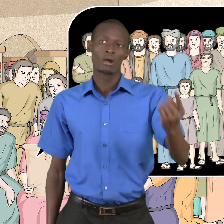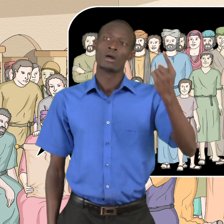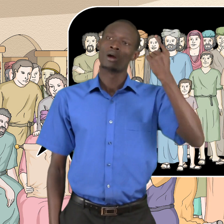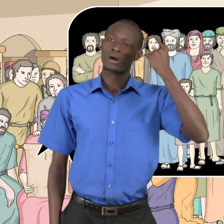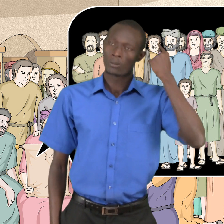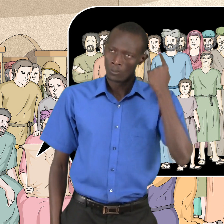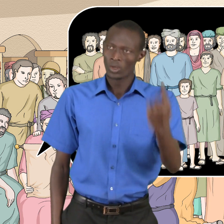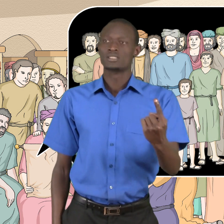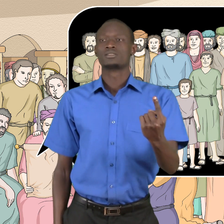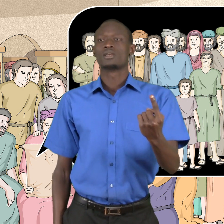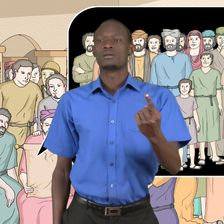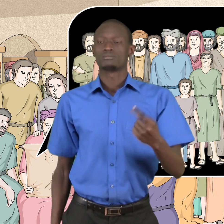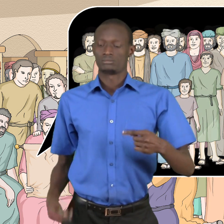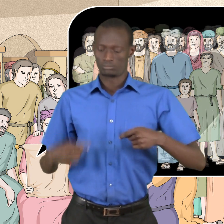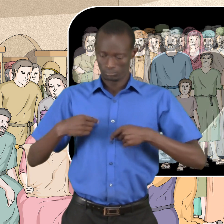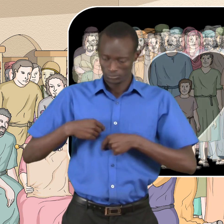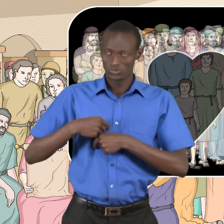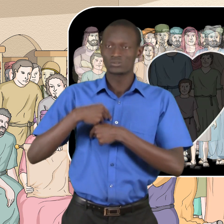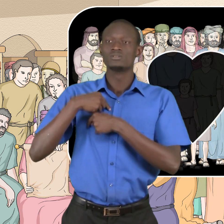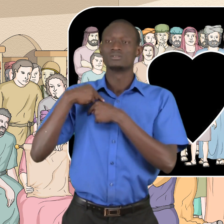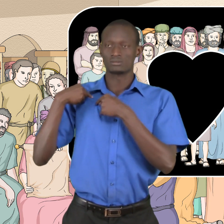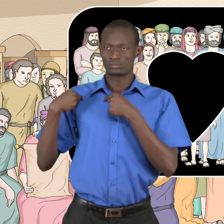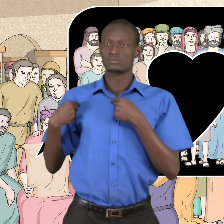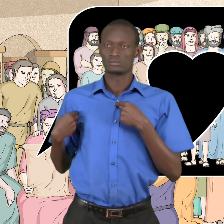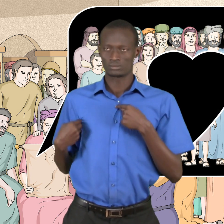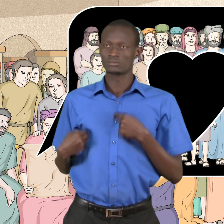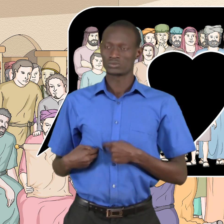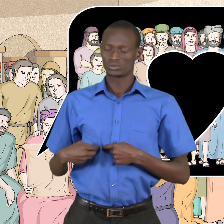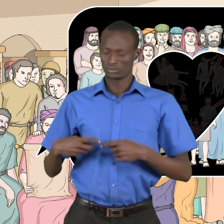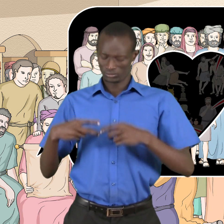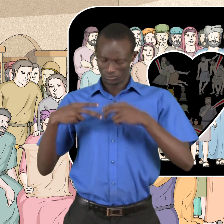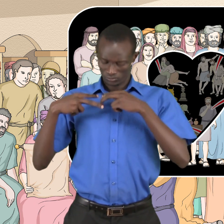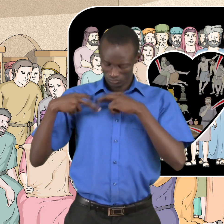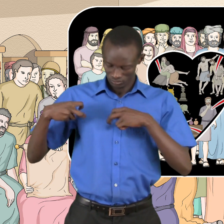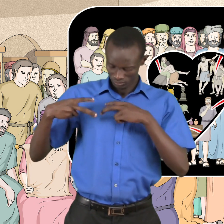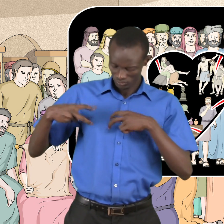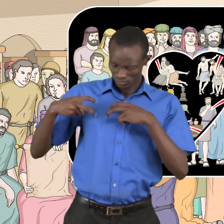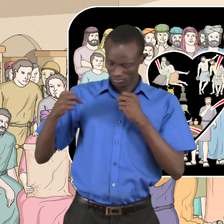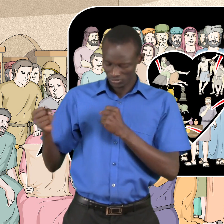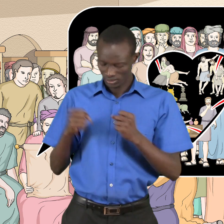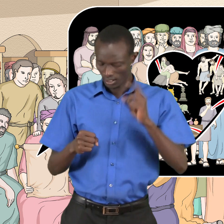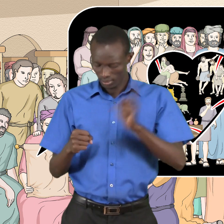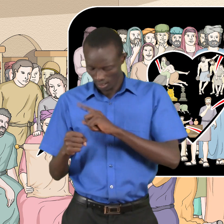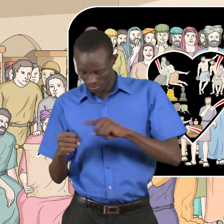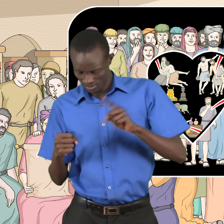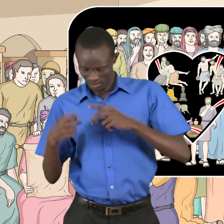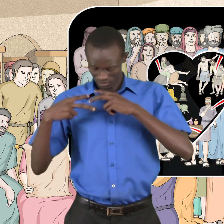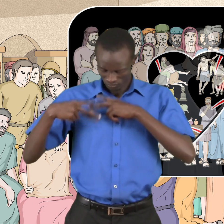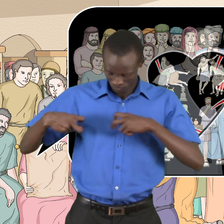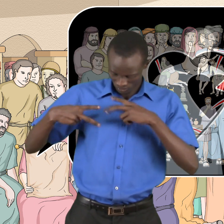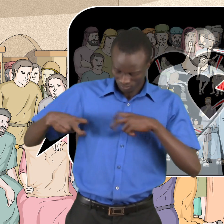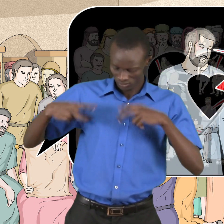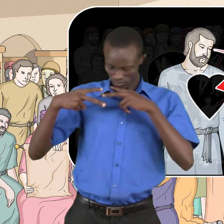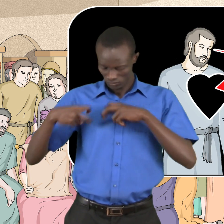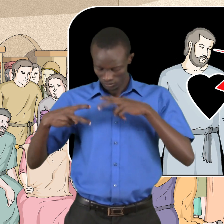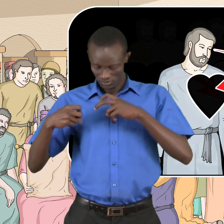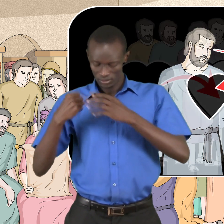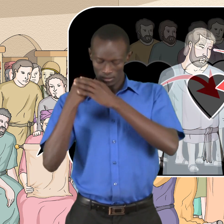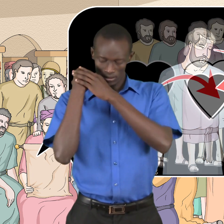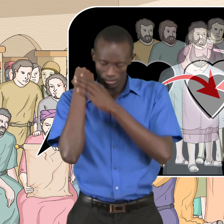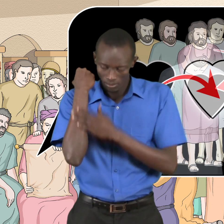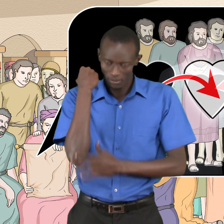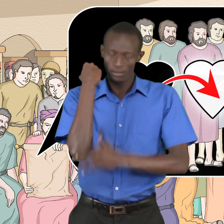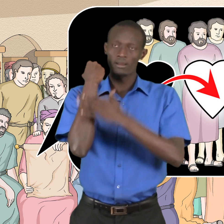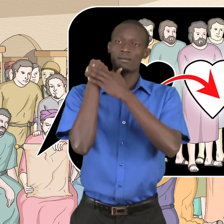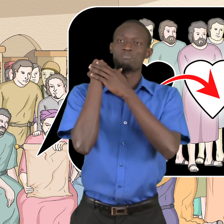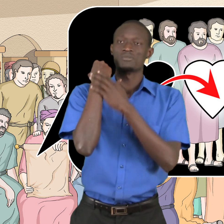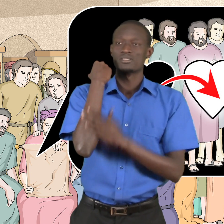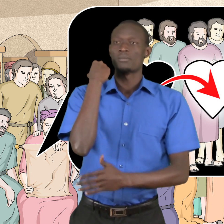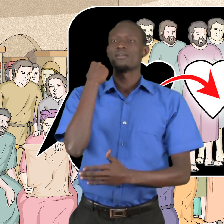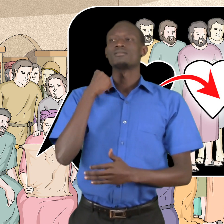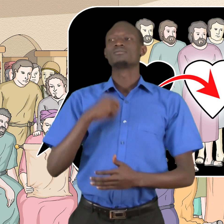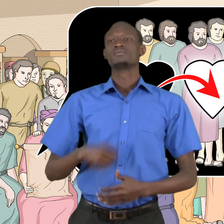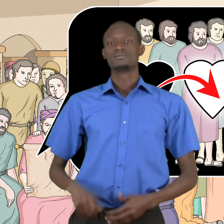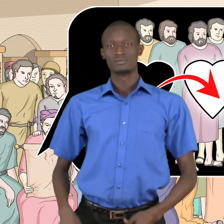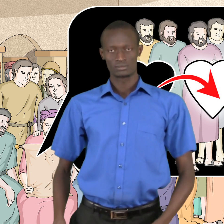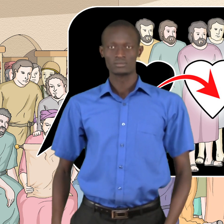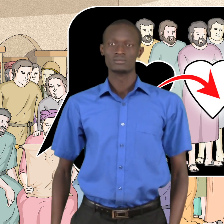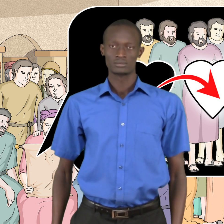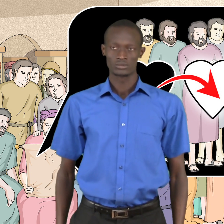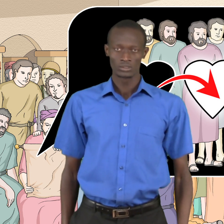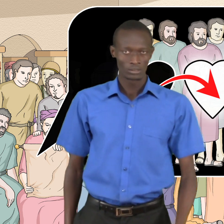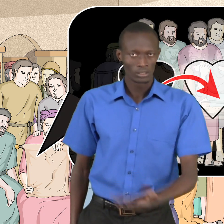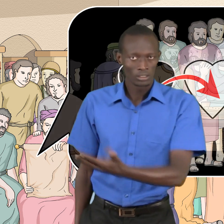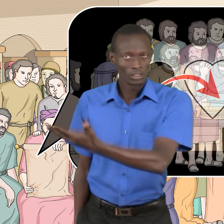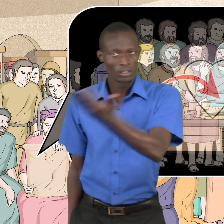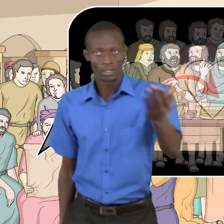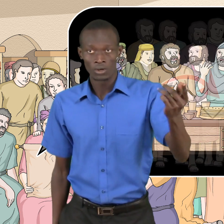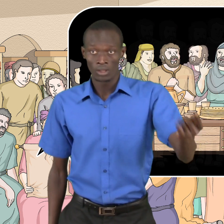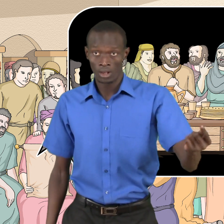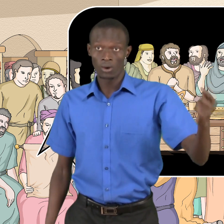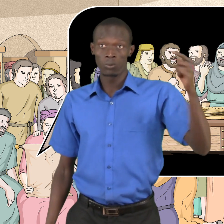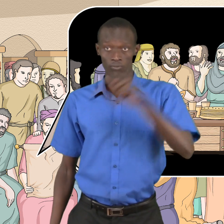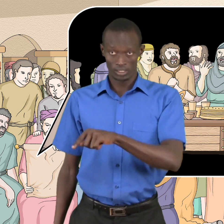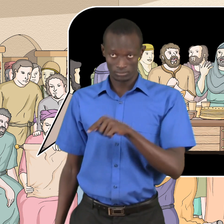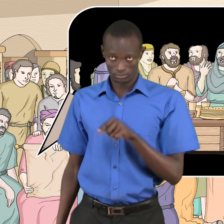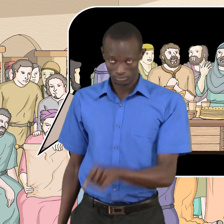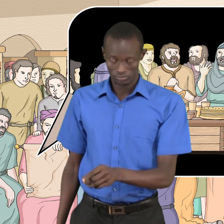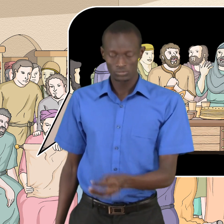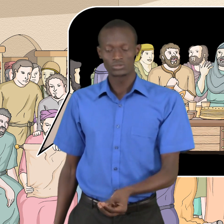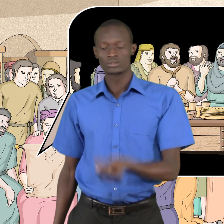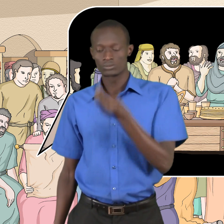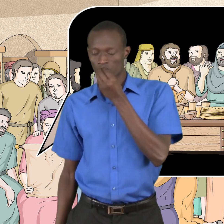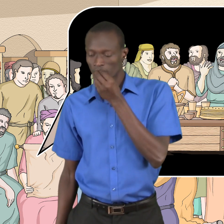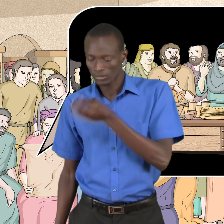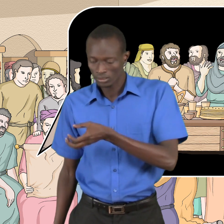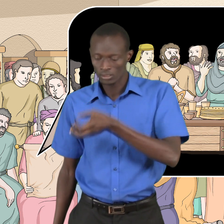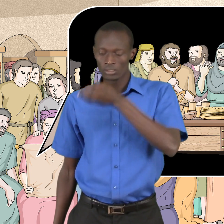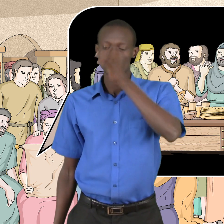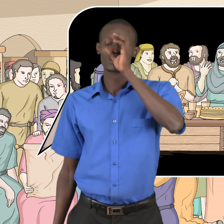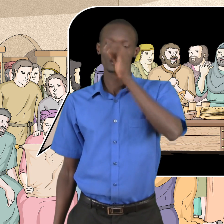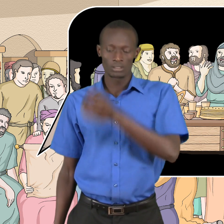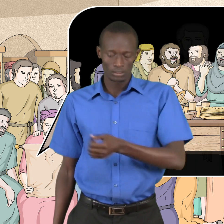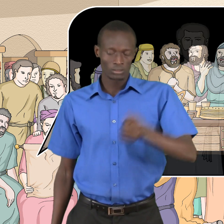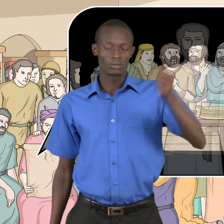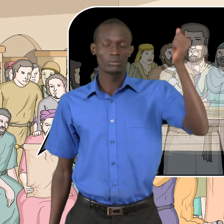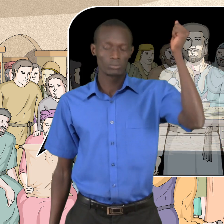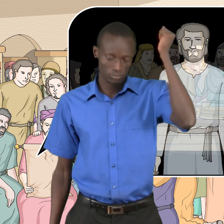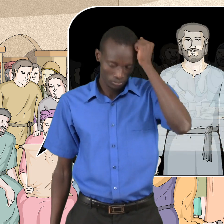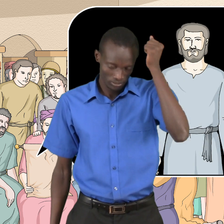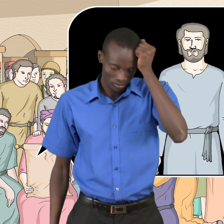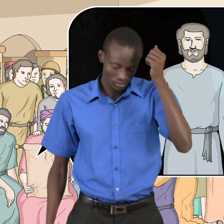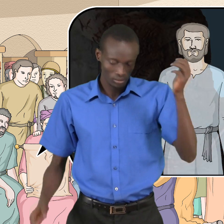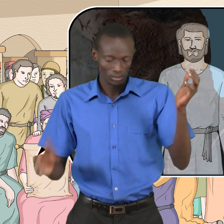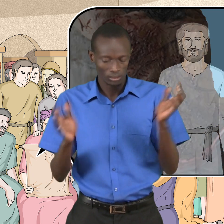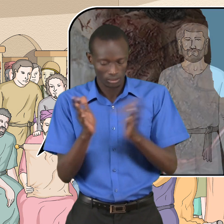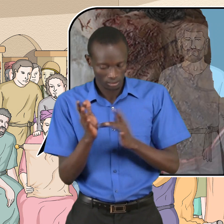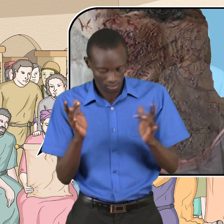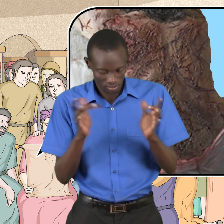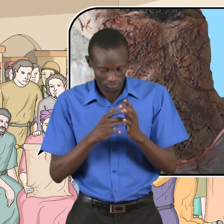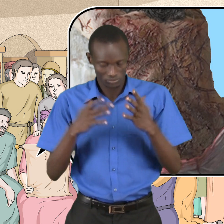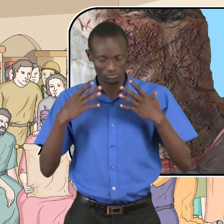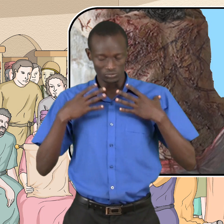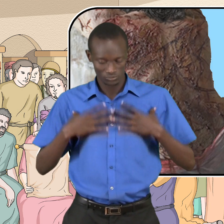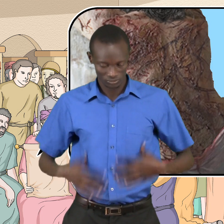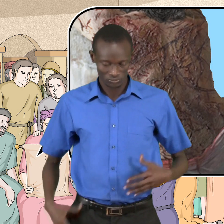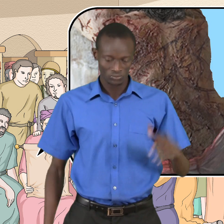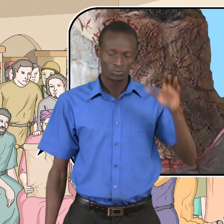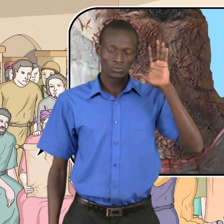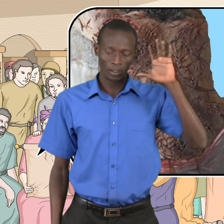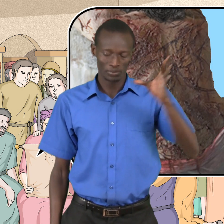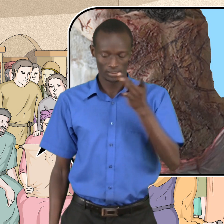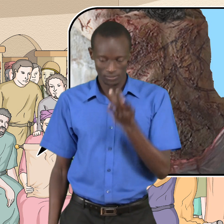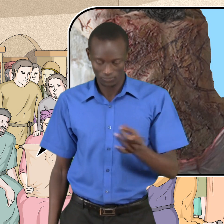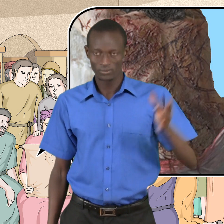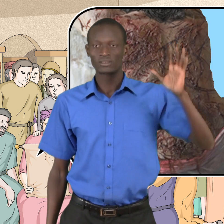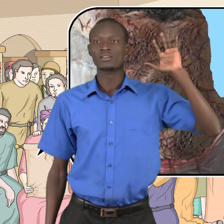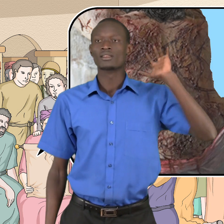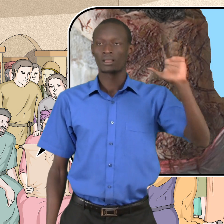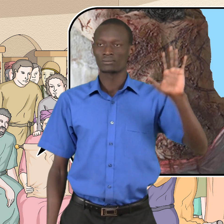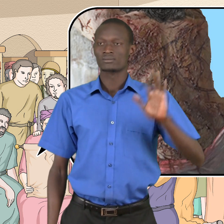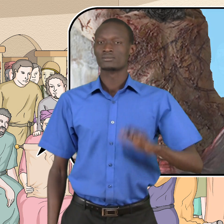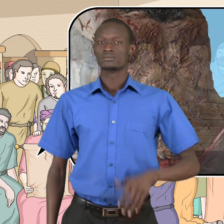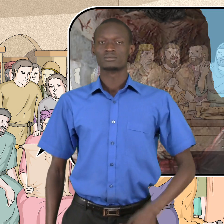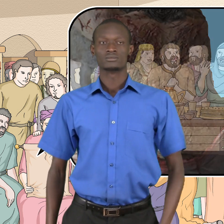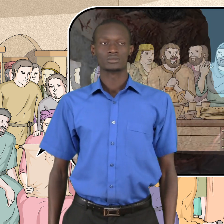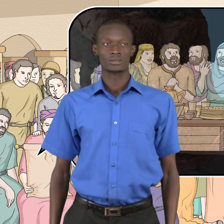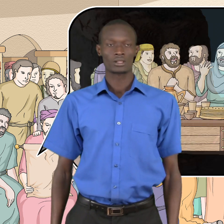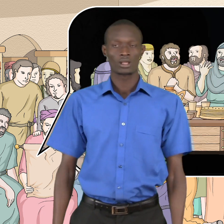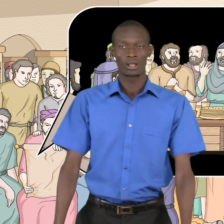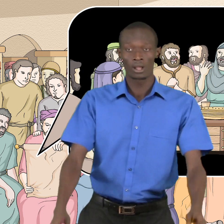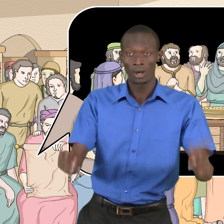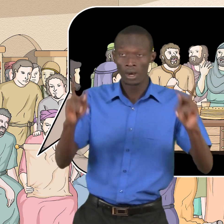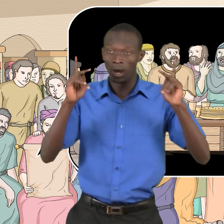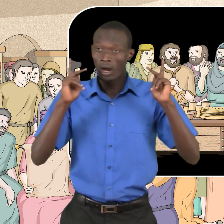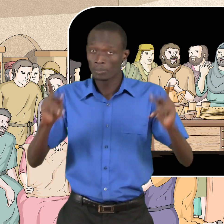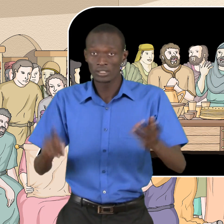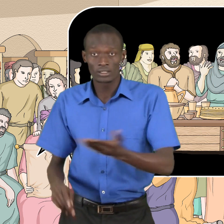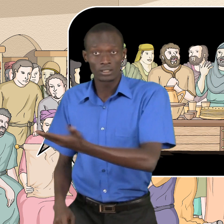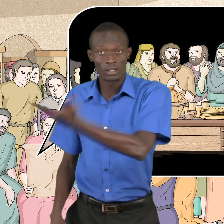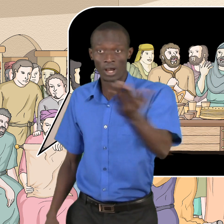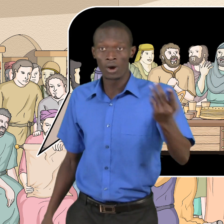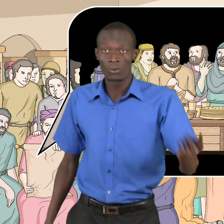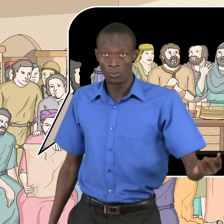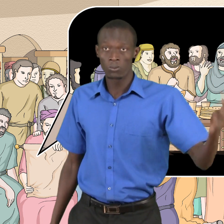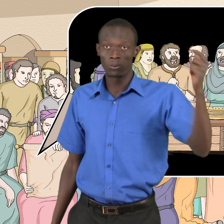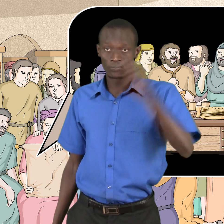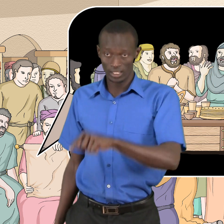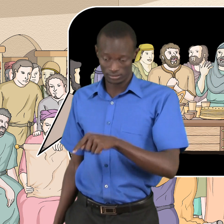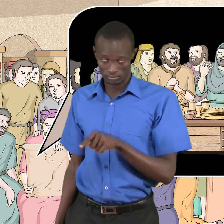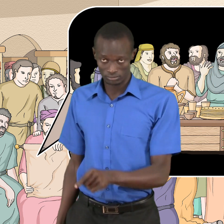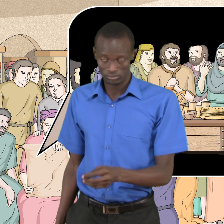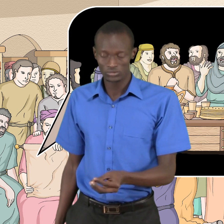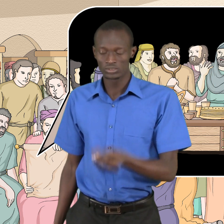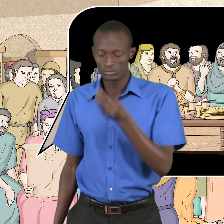Each one must examine himself before he eats of the bread and drinks of the cup.